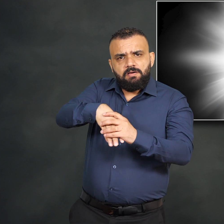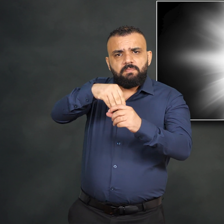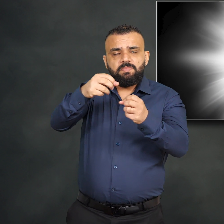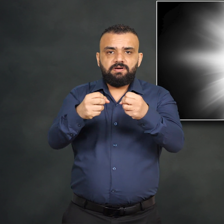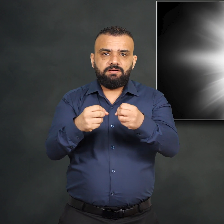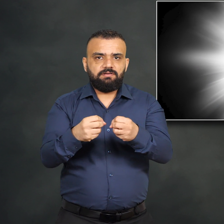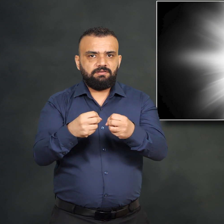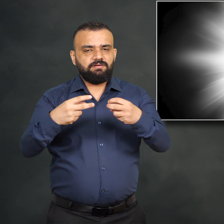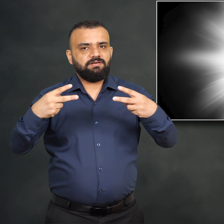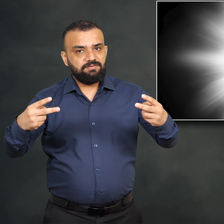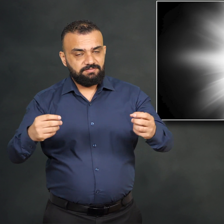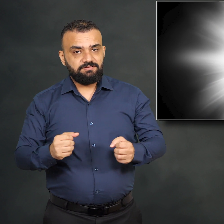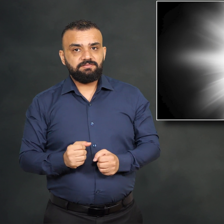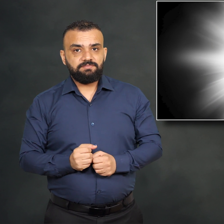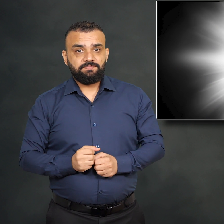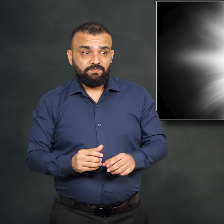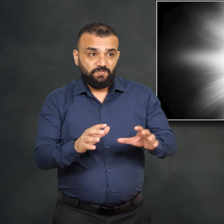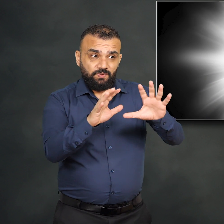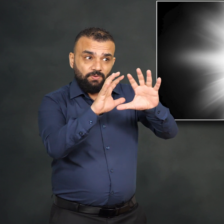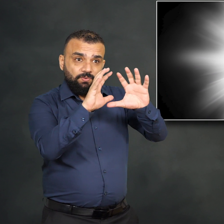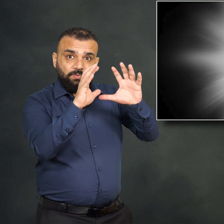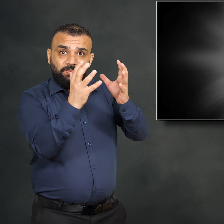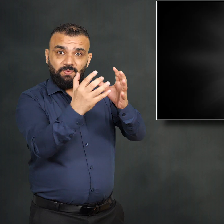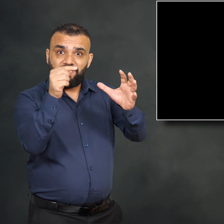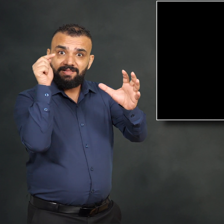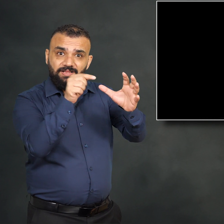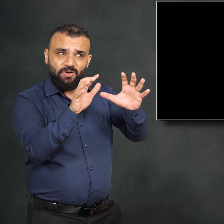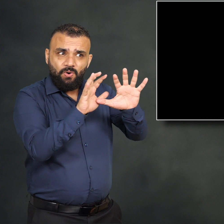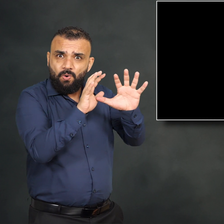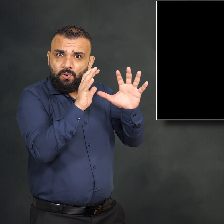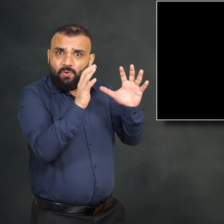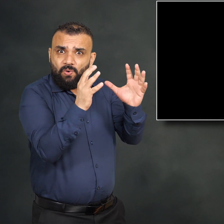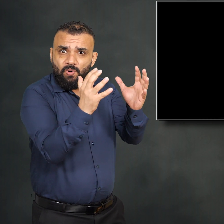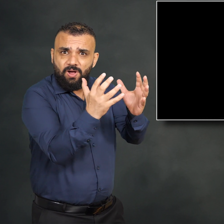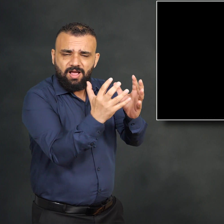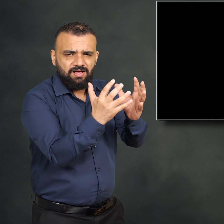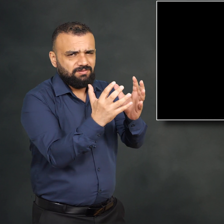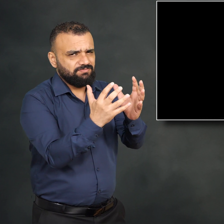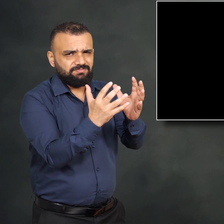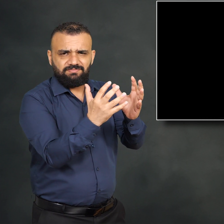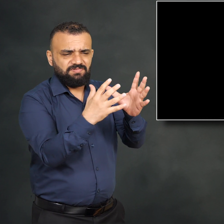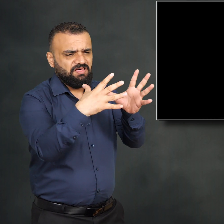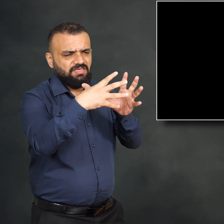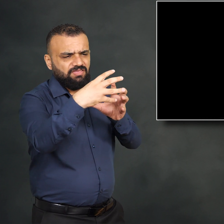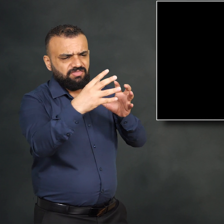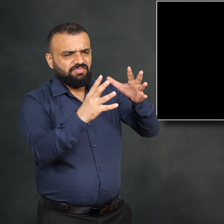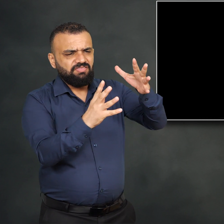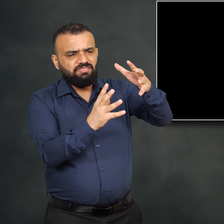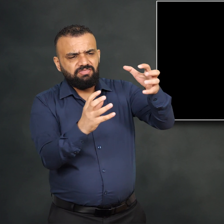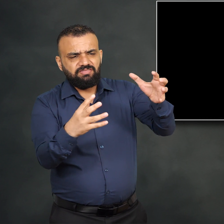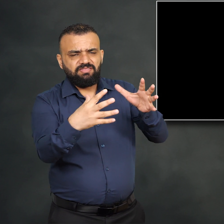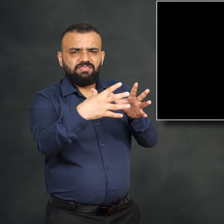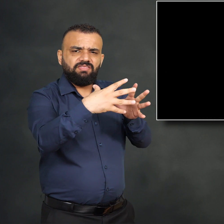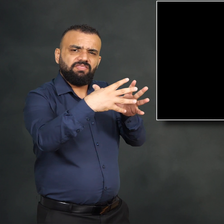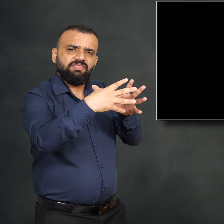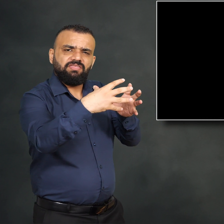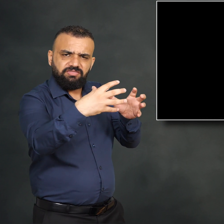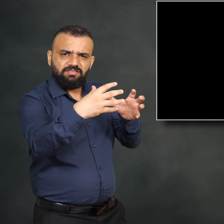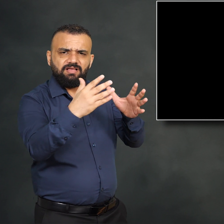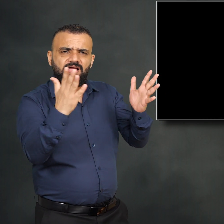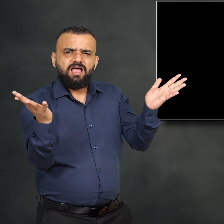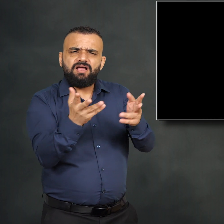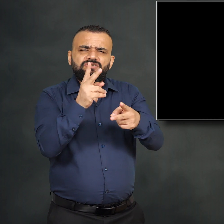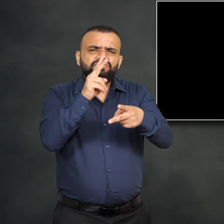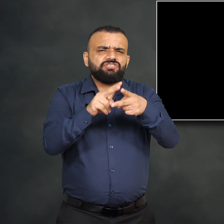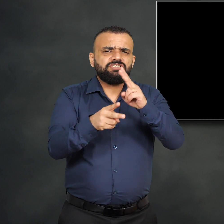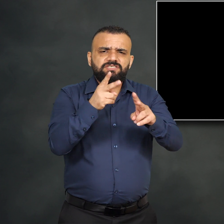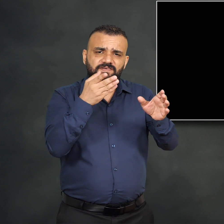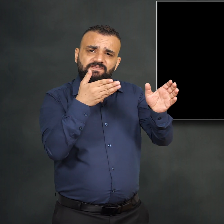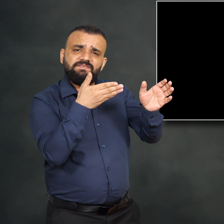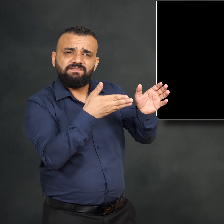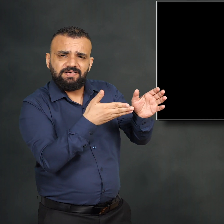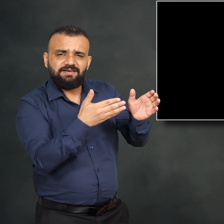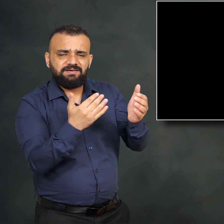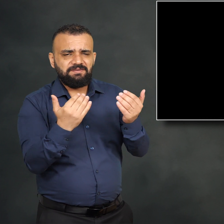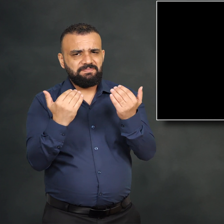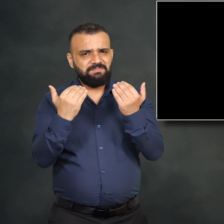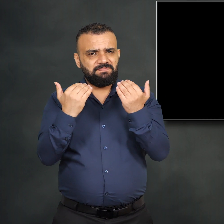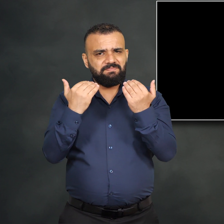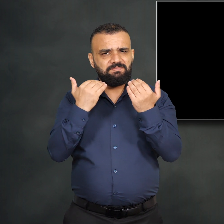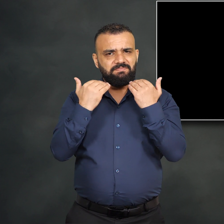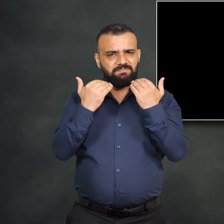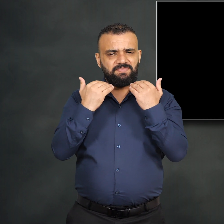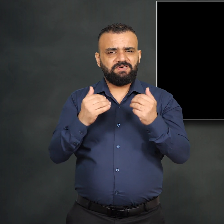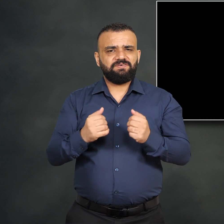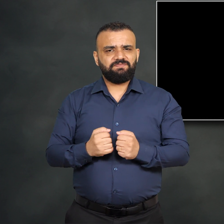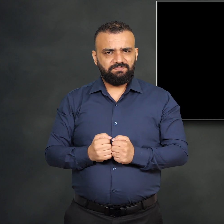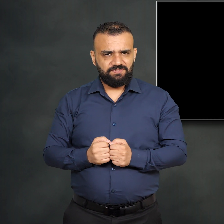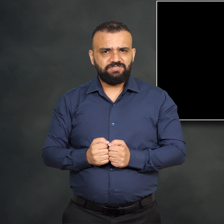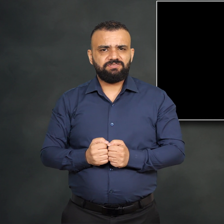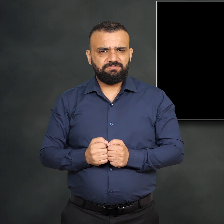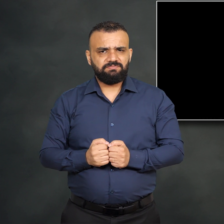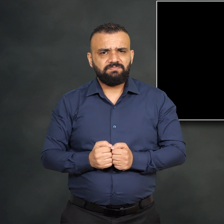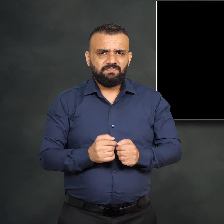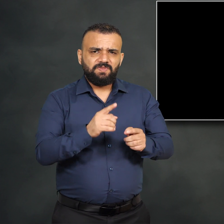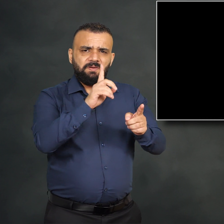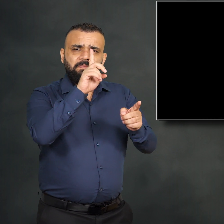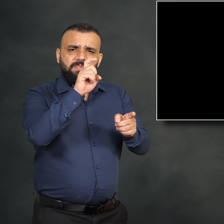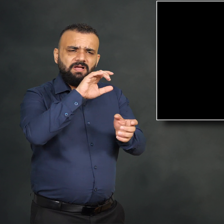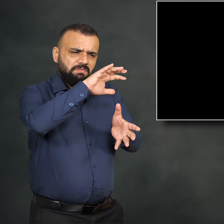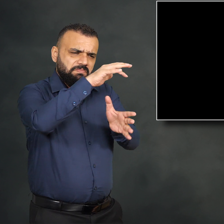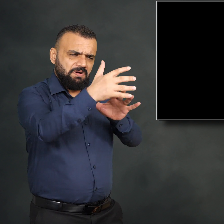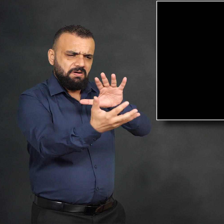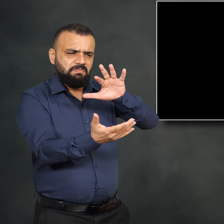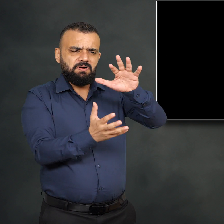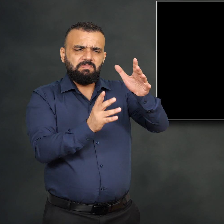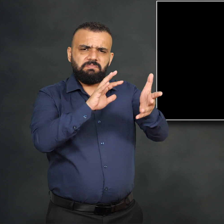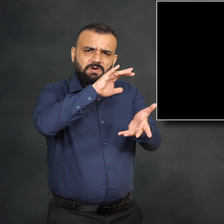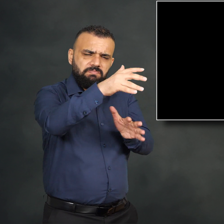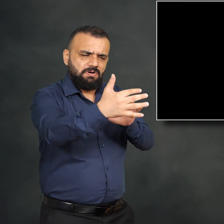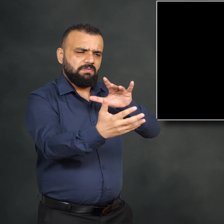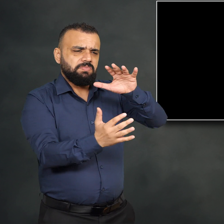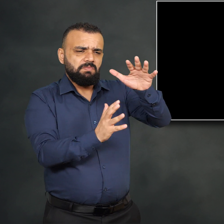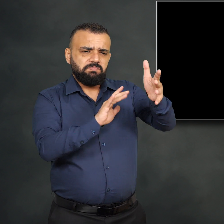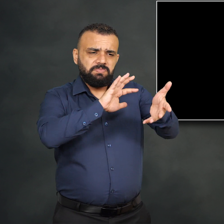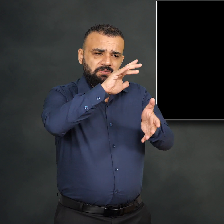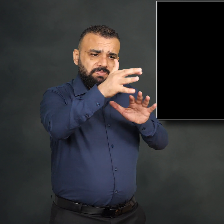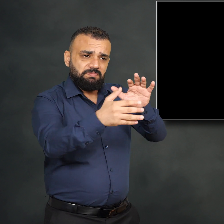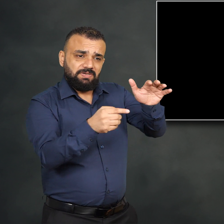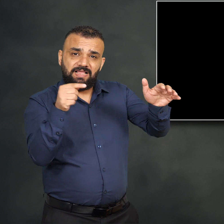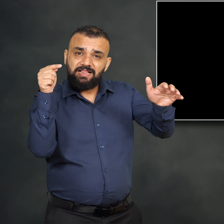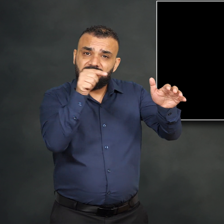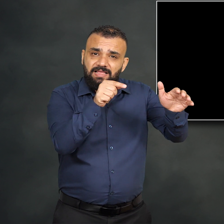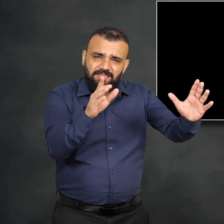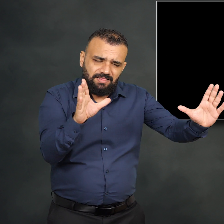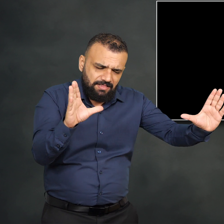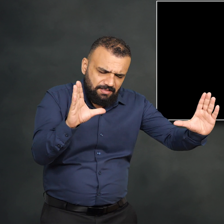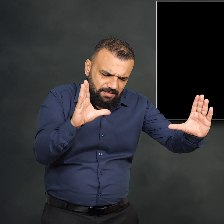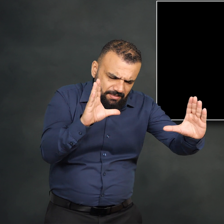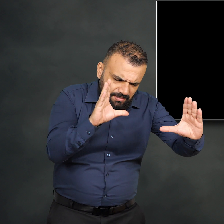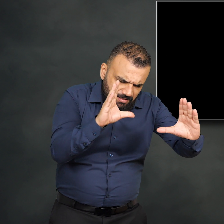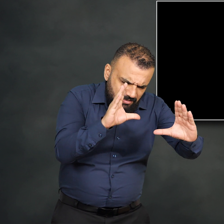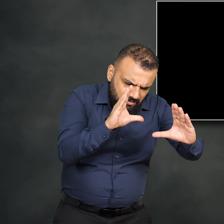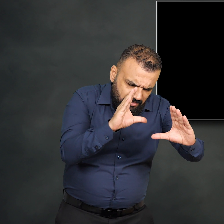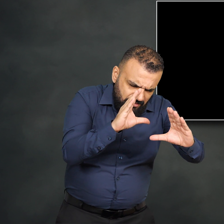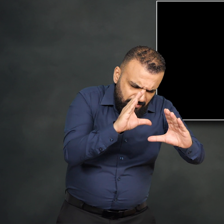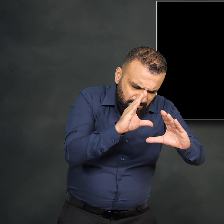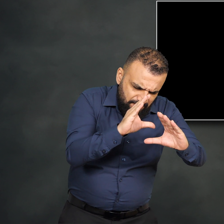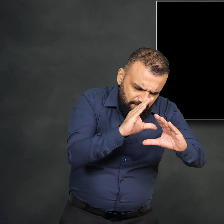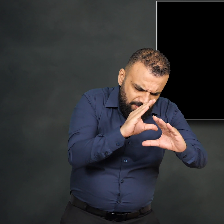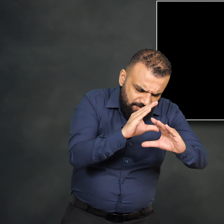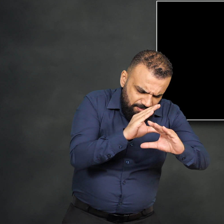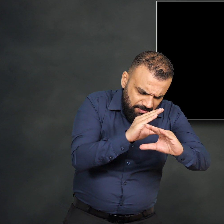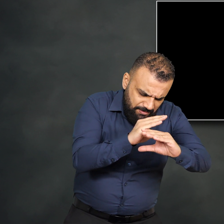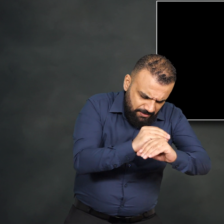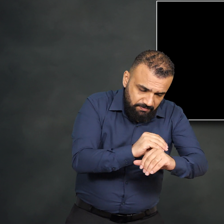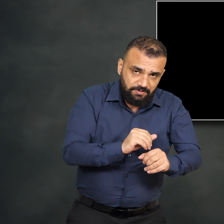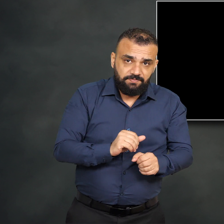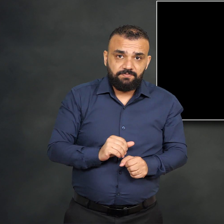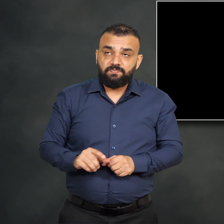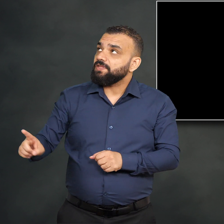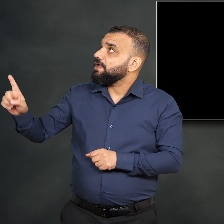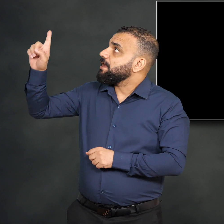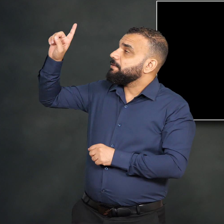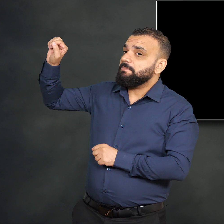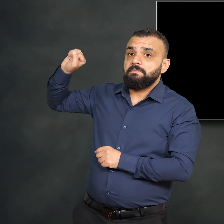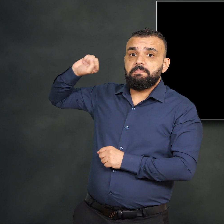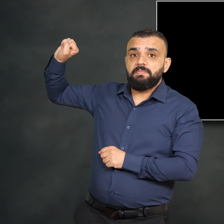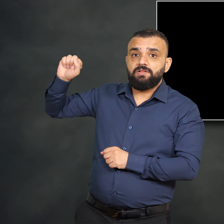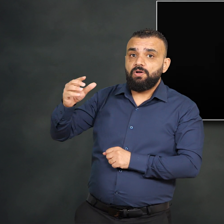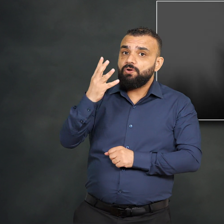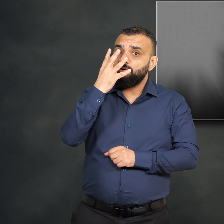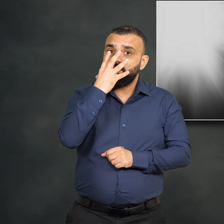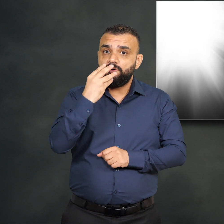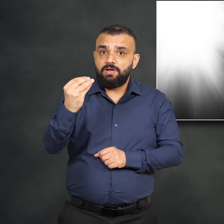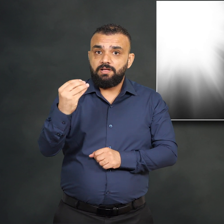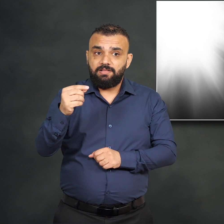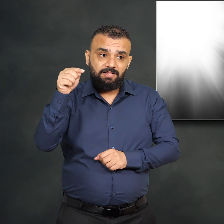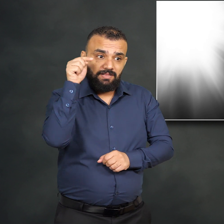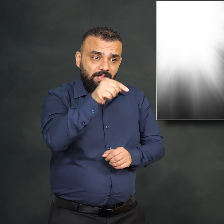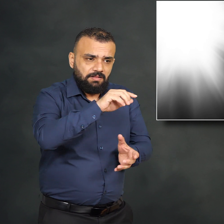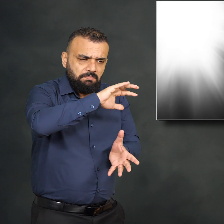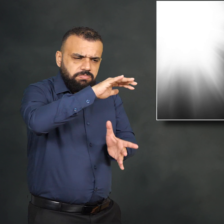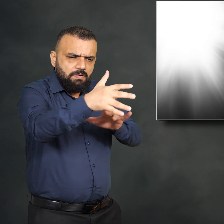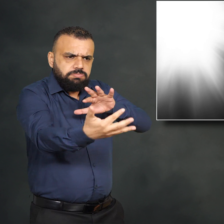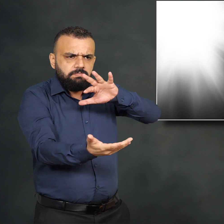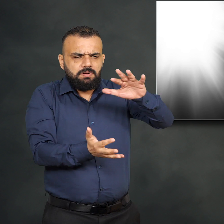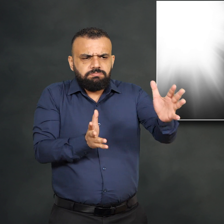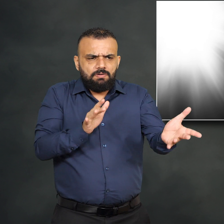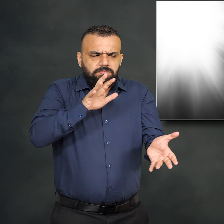Now the earth was formless and void, and darkness was over the surface of the deep.